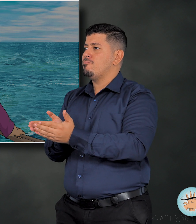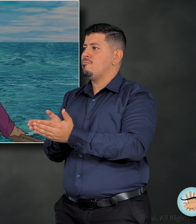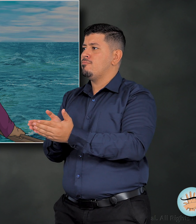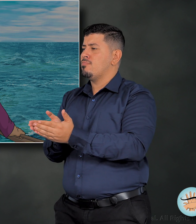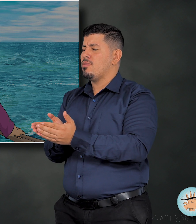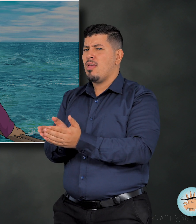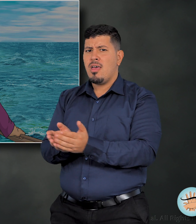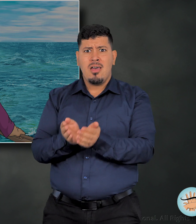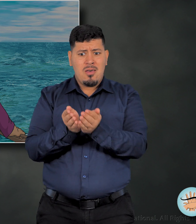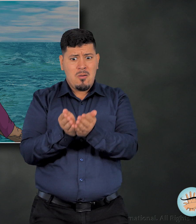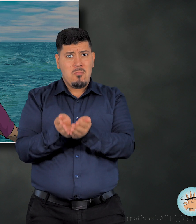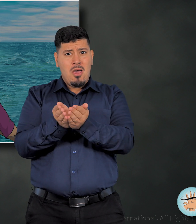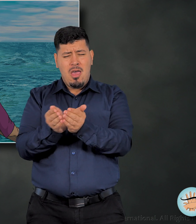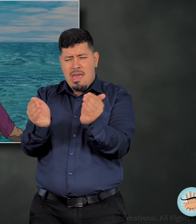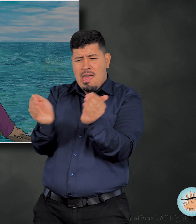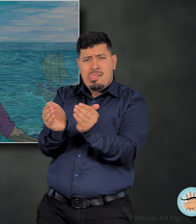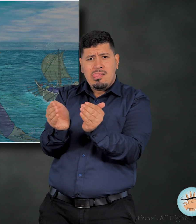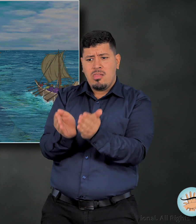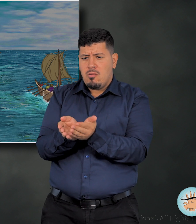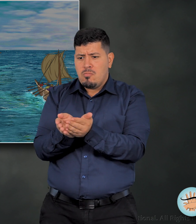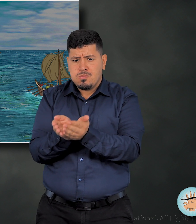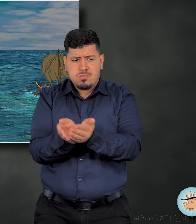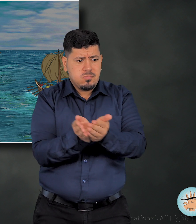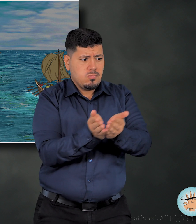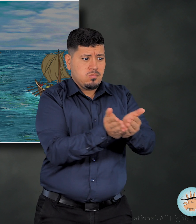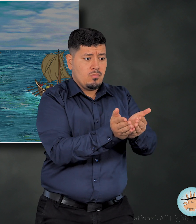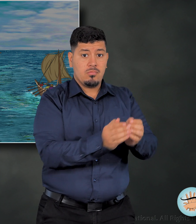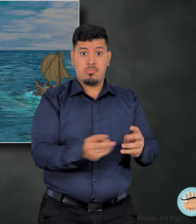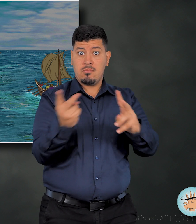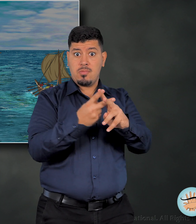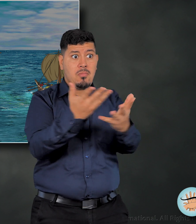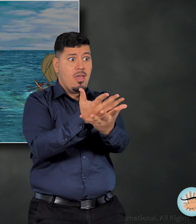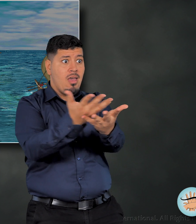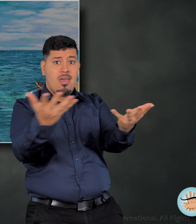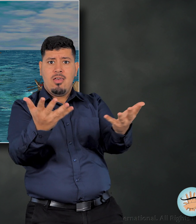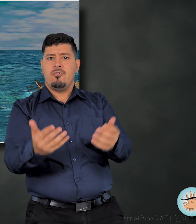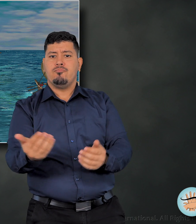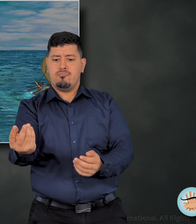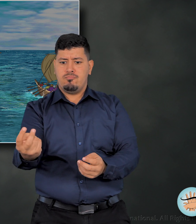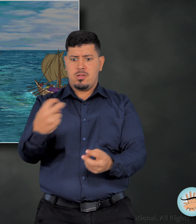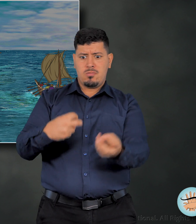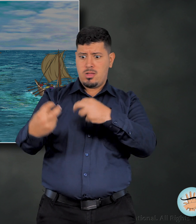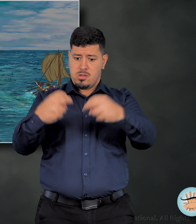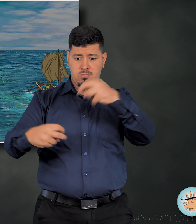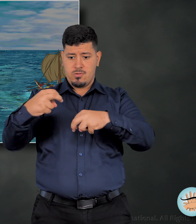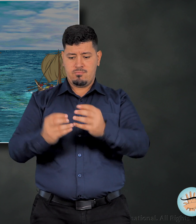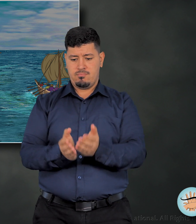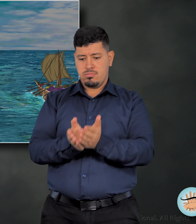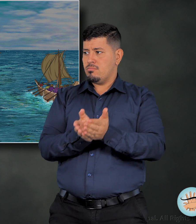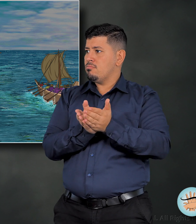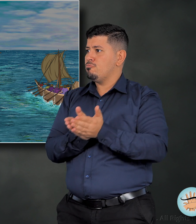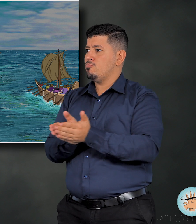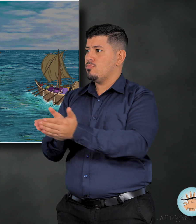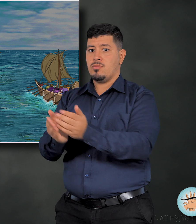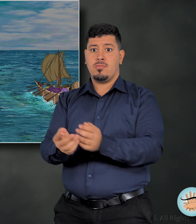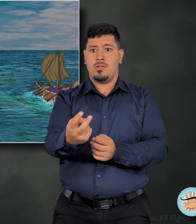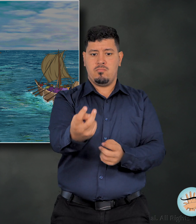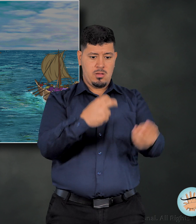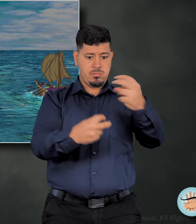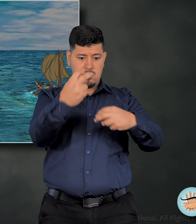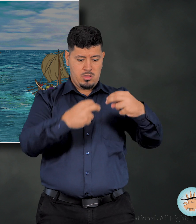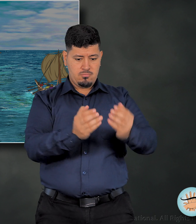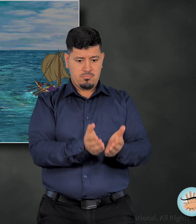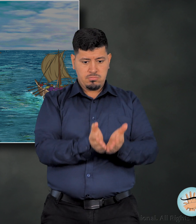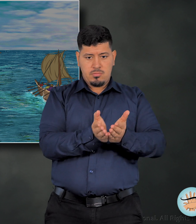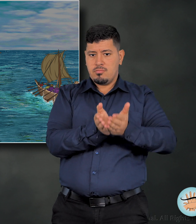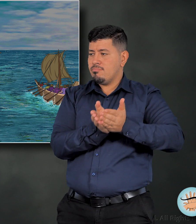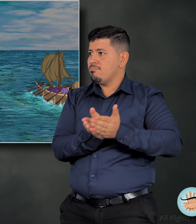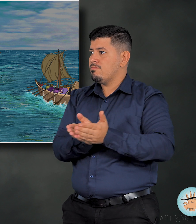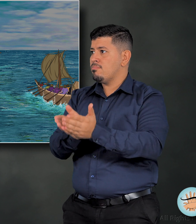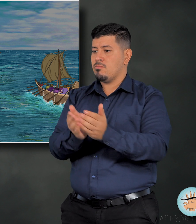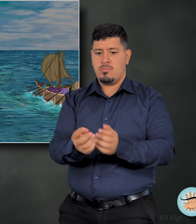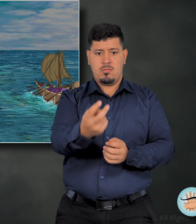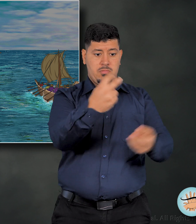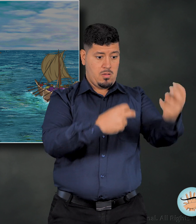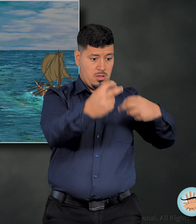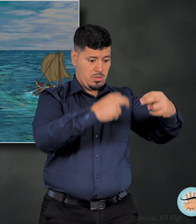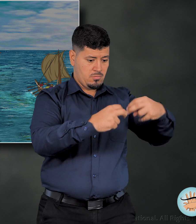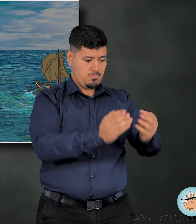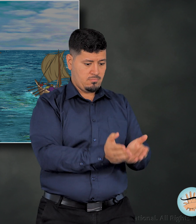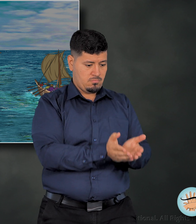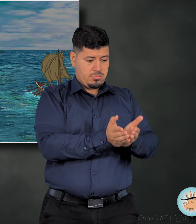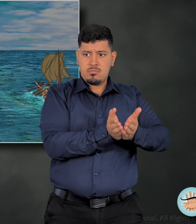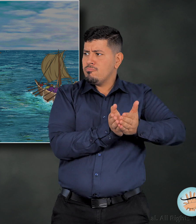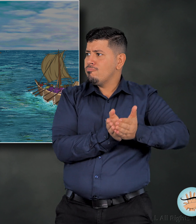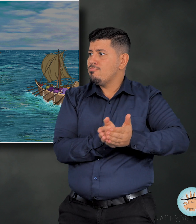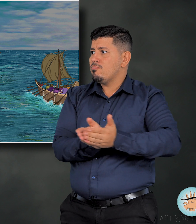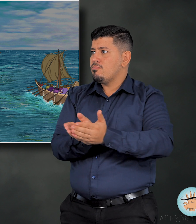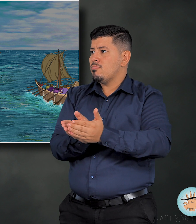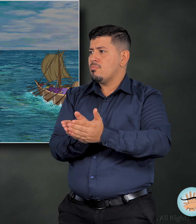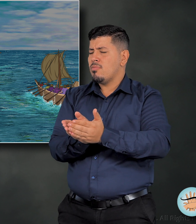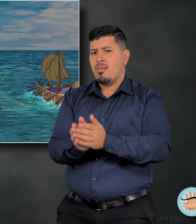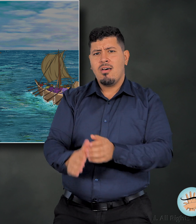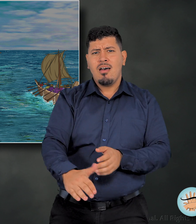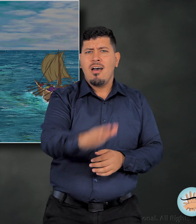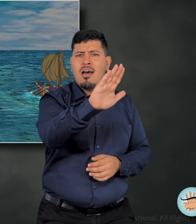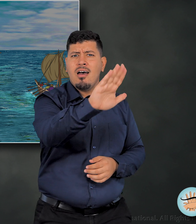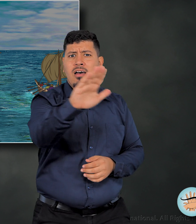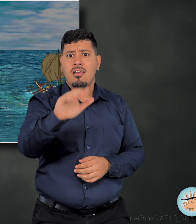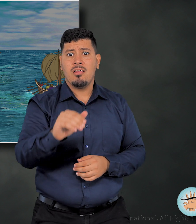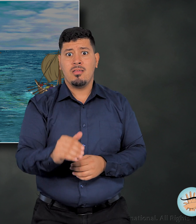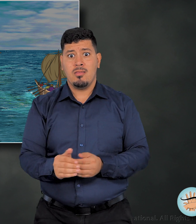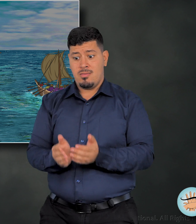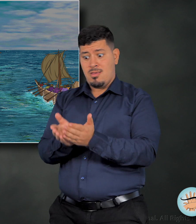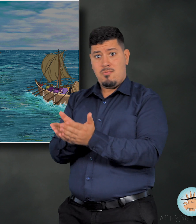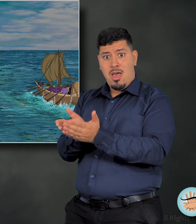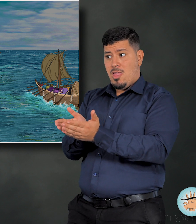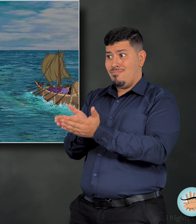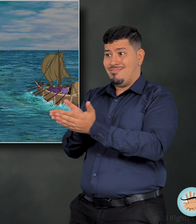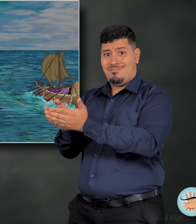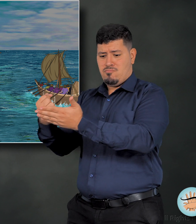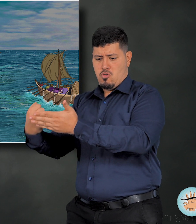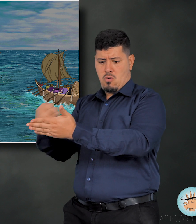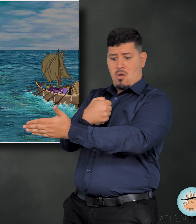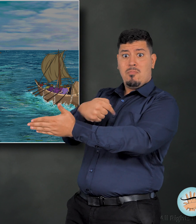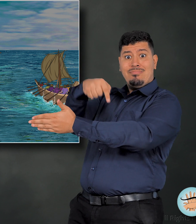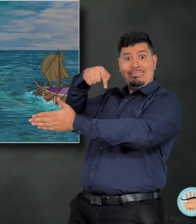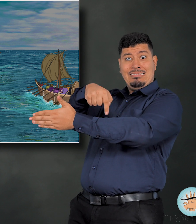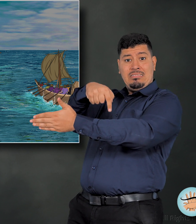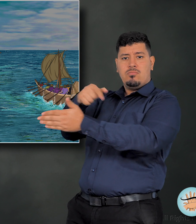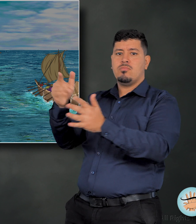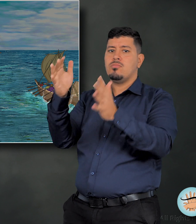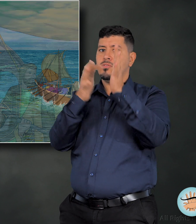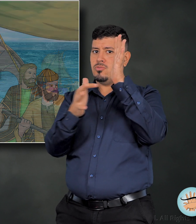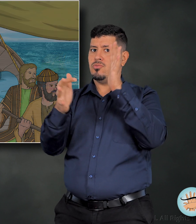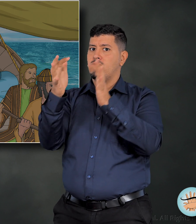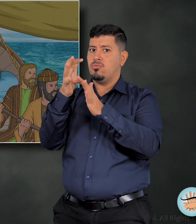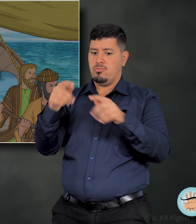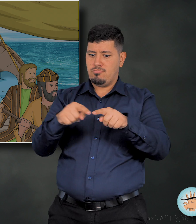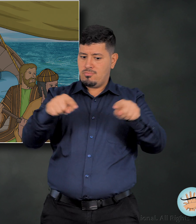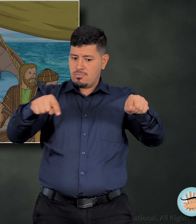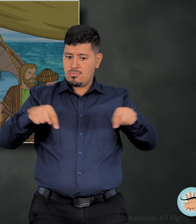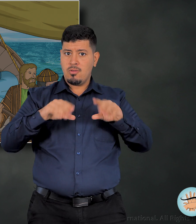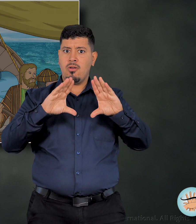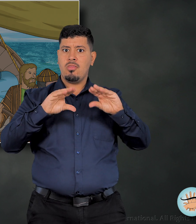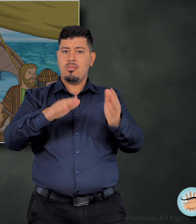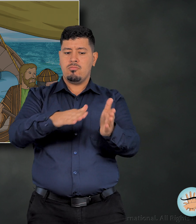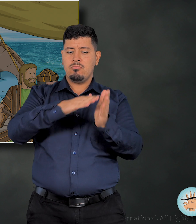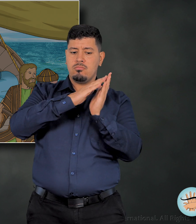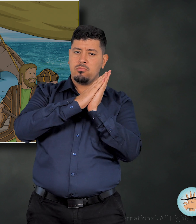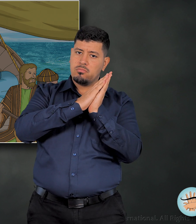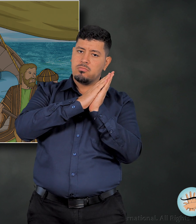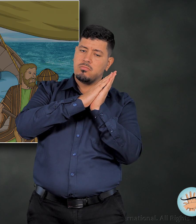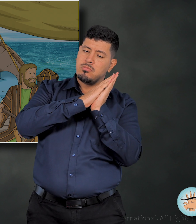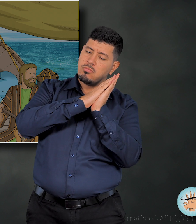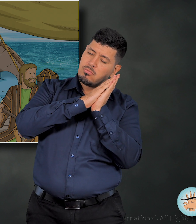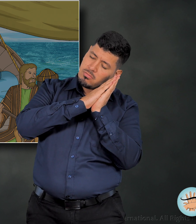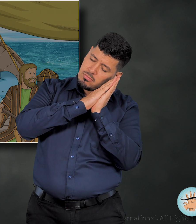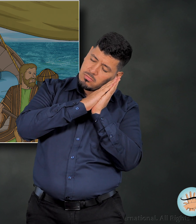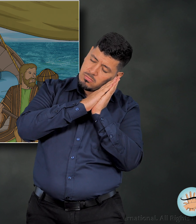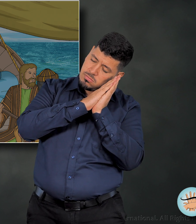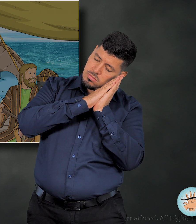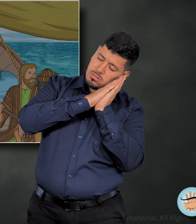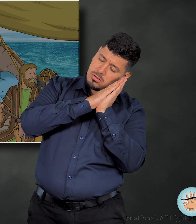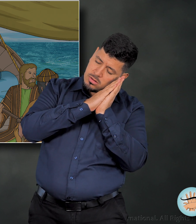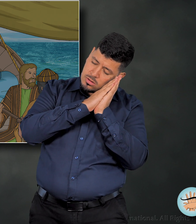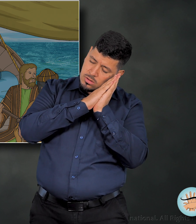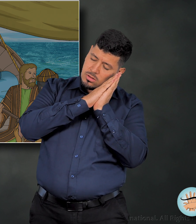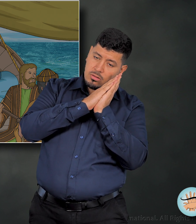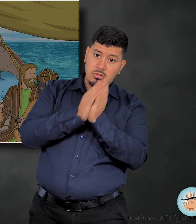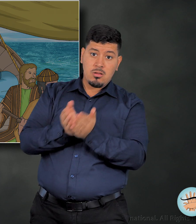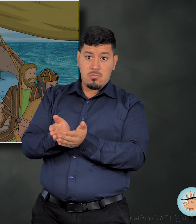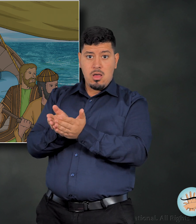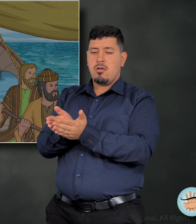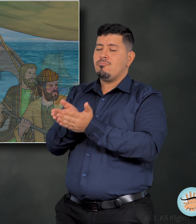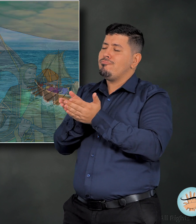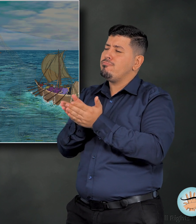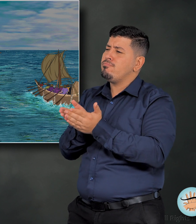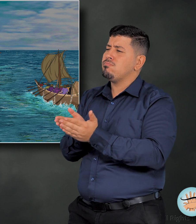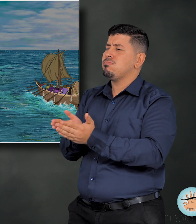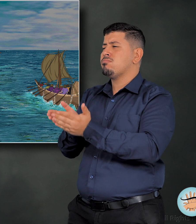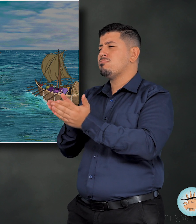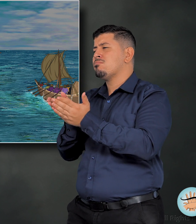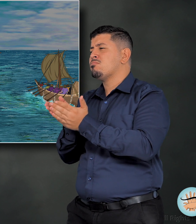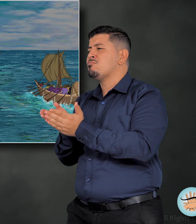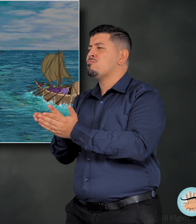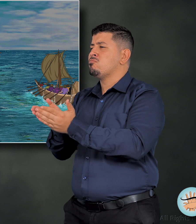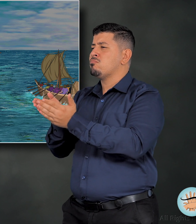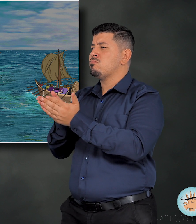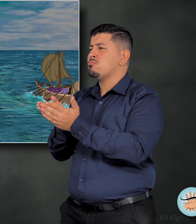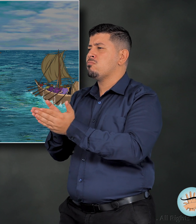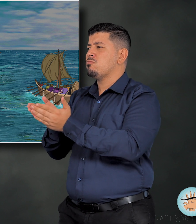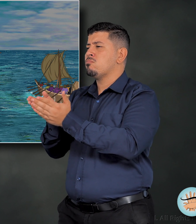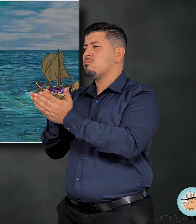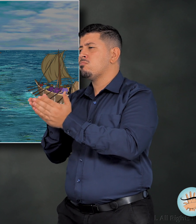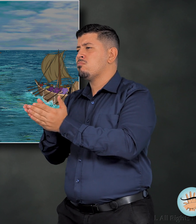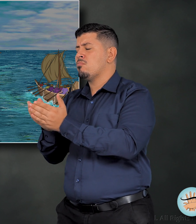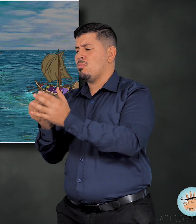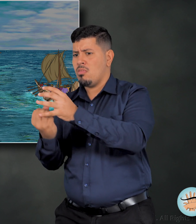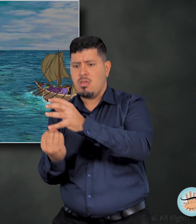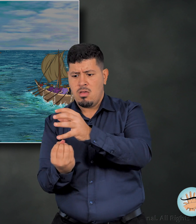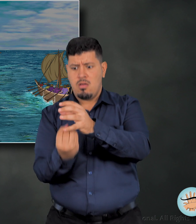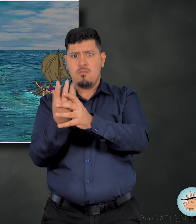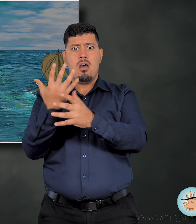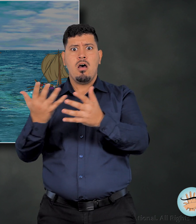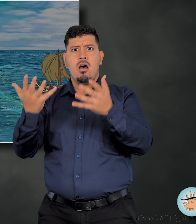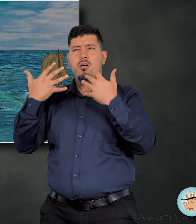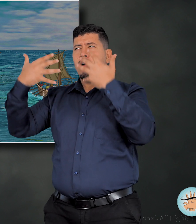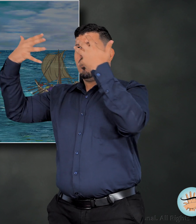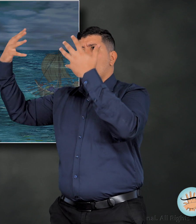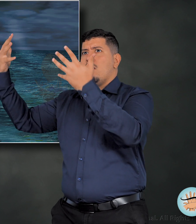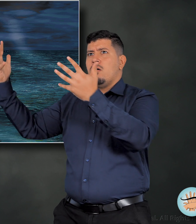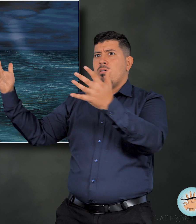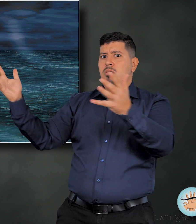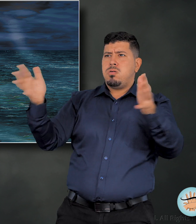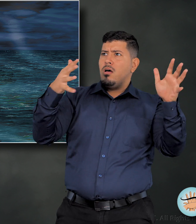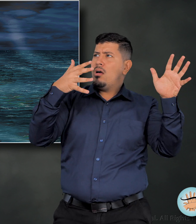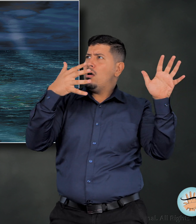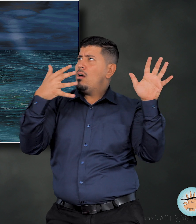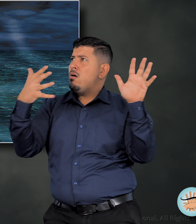And there were other boats with Him.